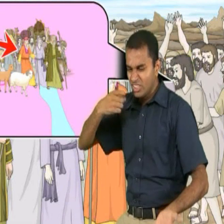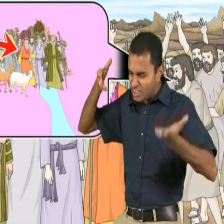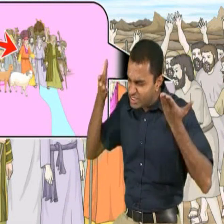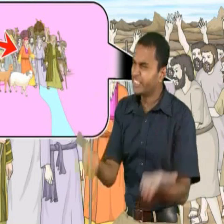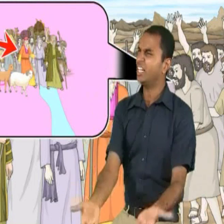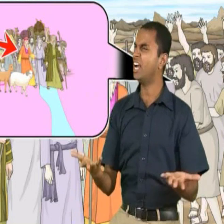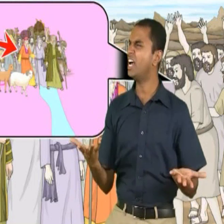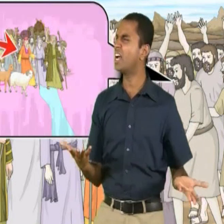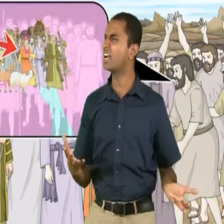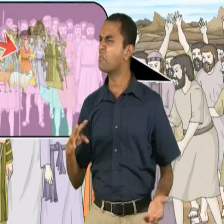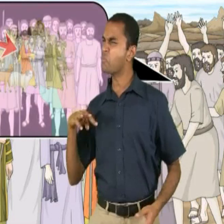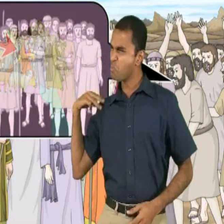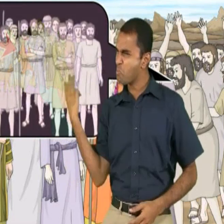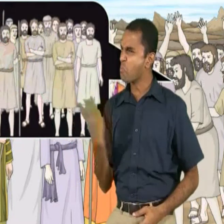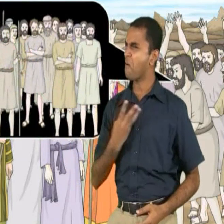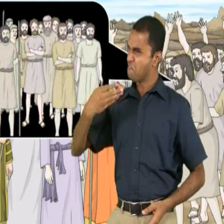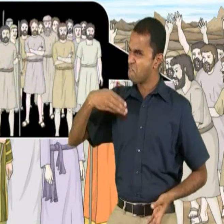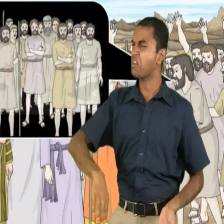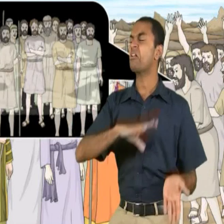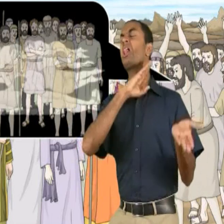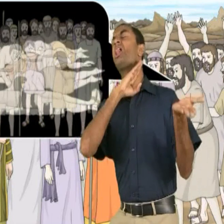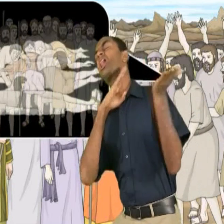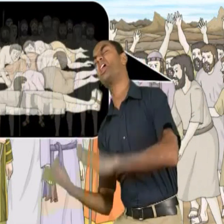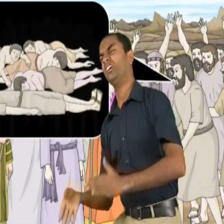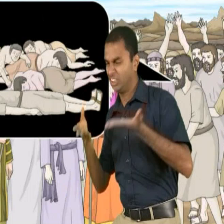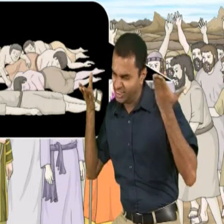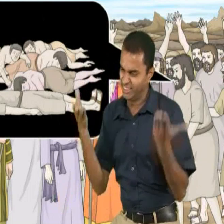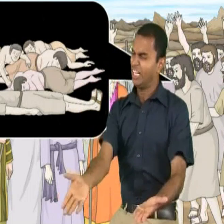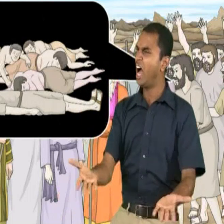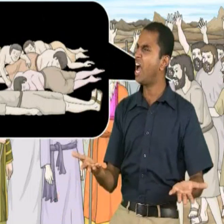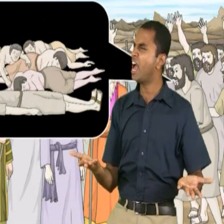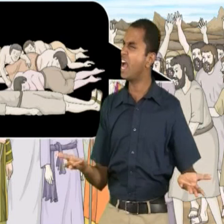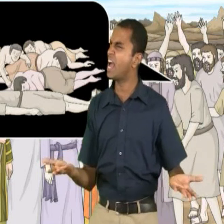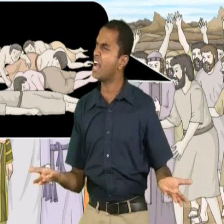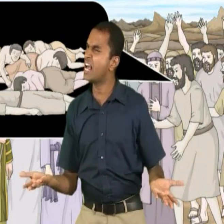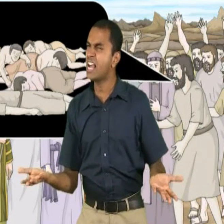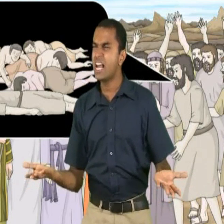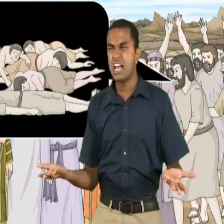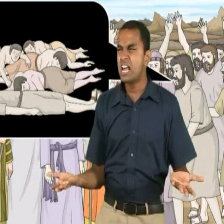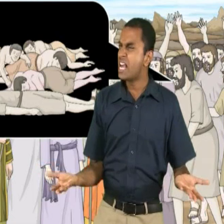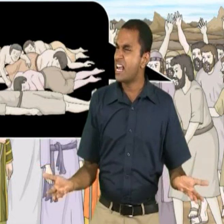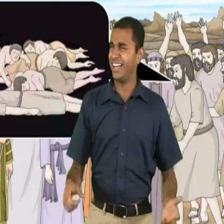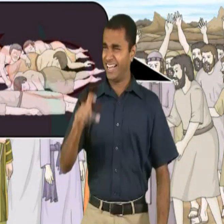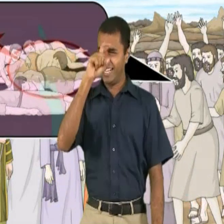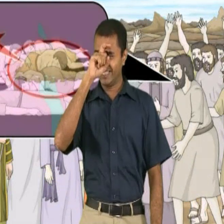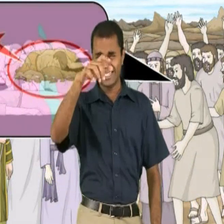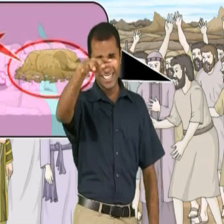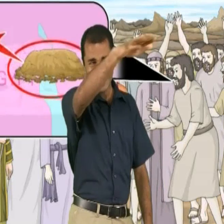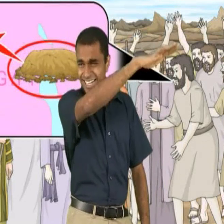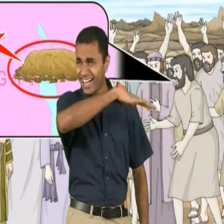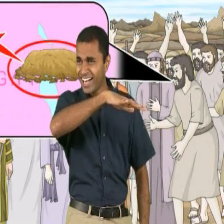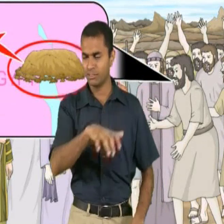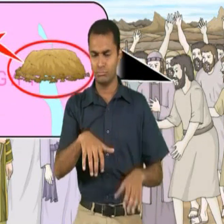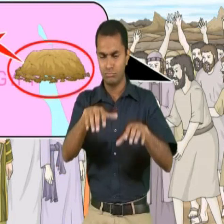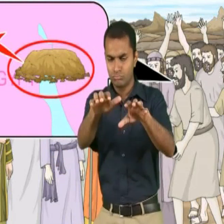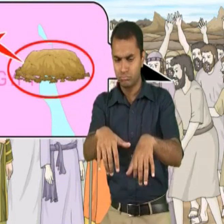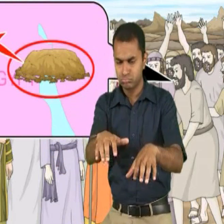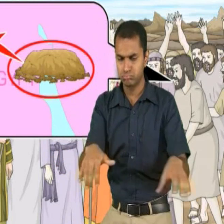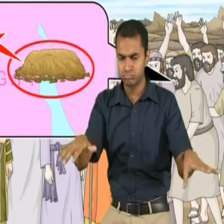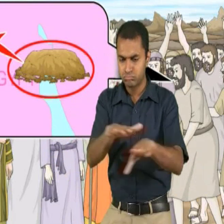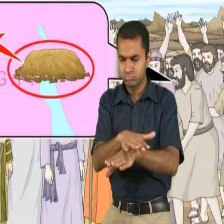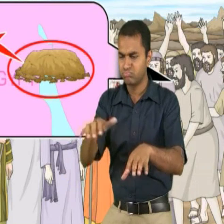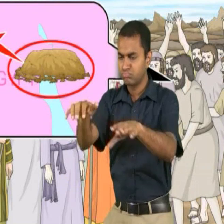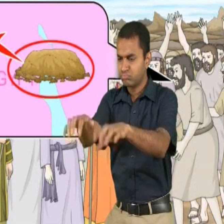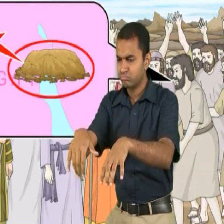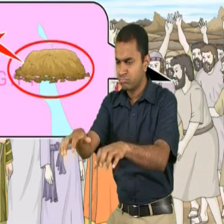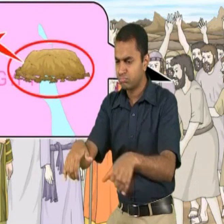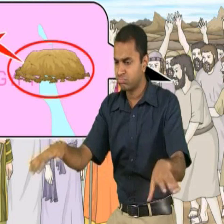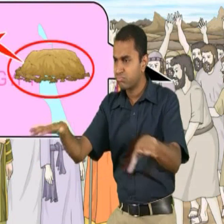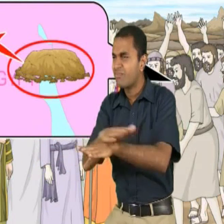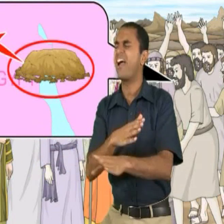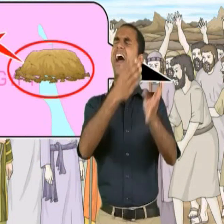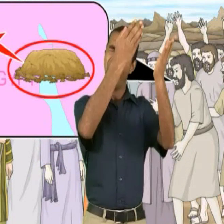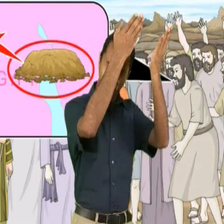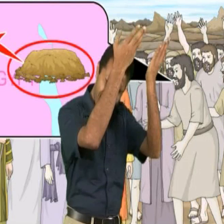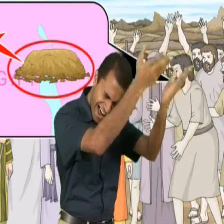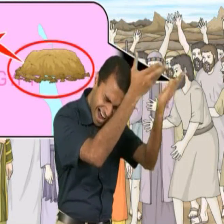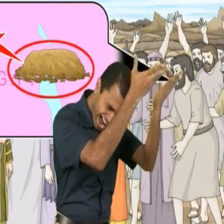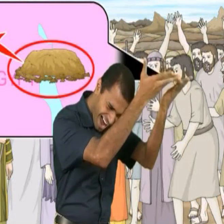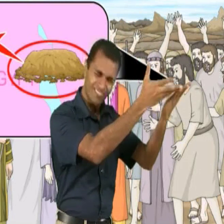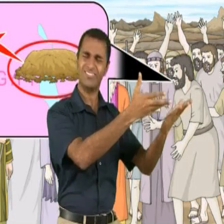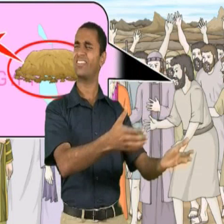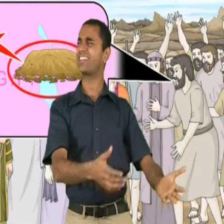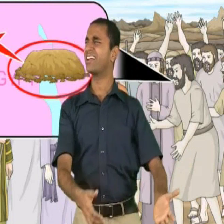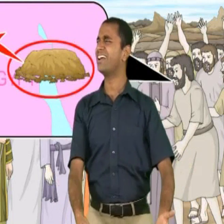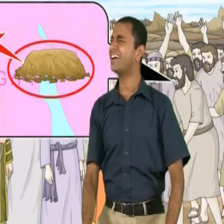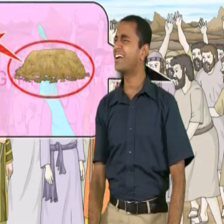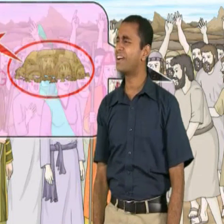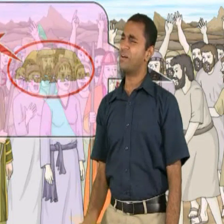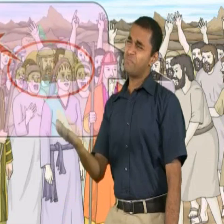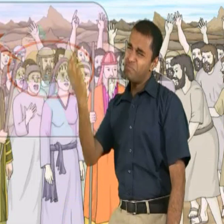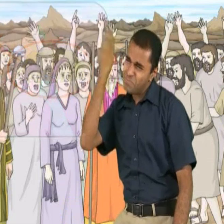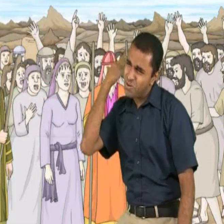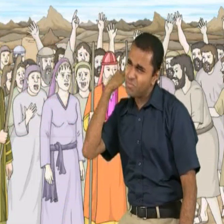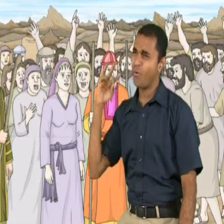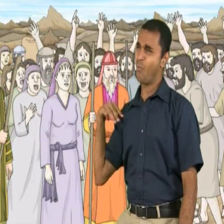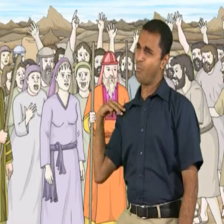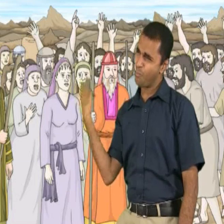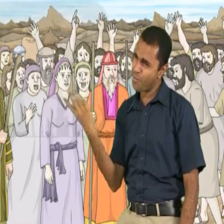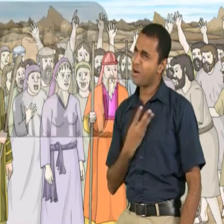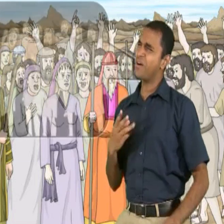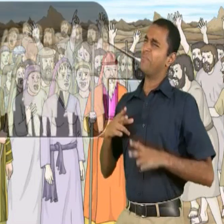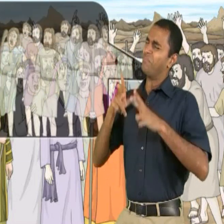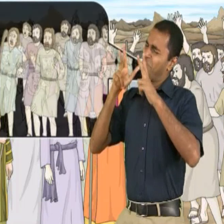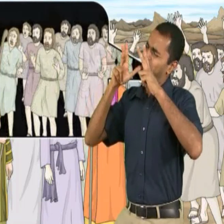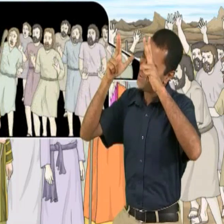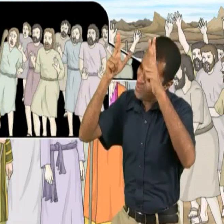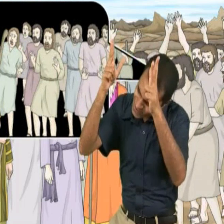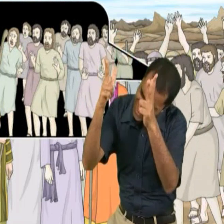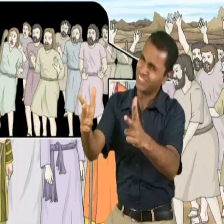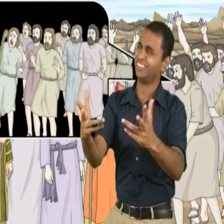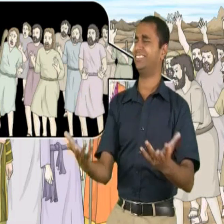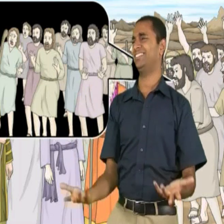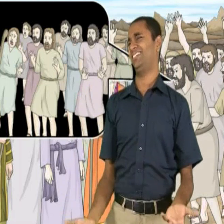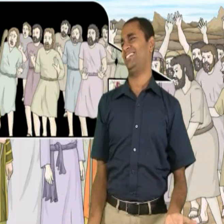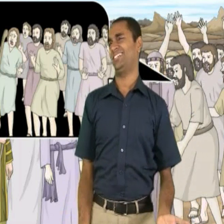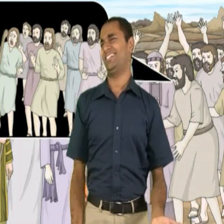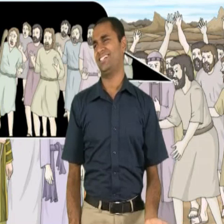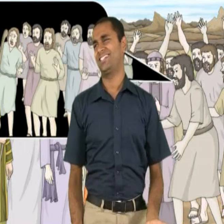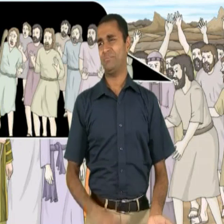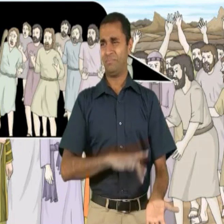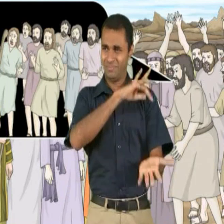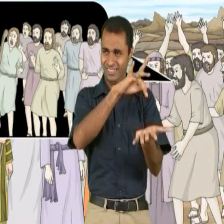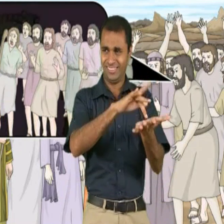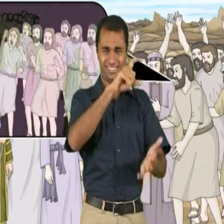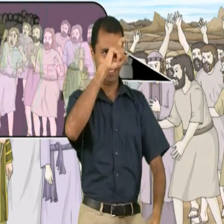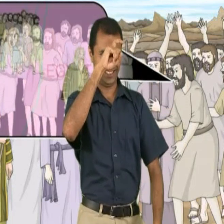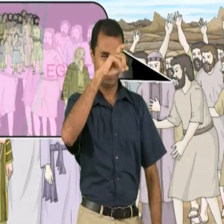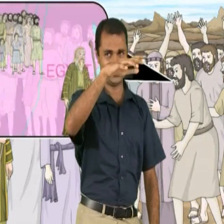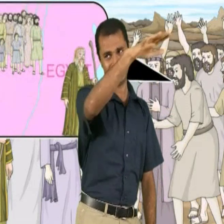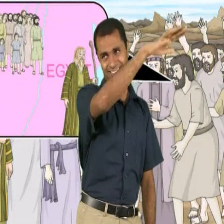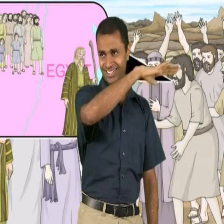What have you done to us by bringing us out of Egypt?